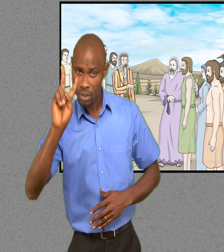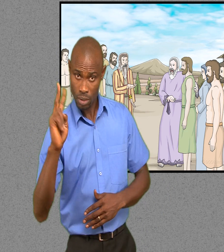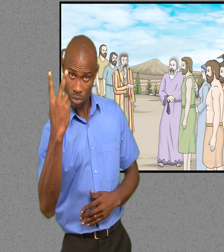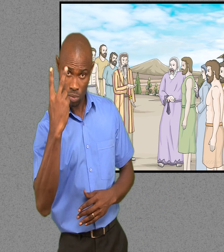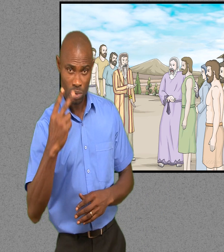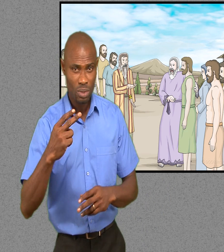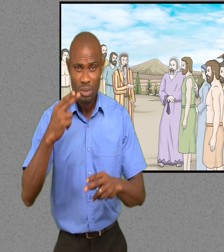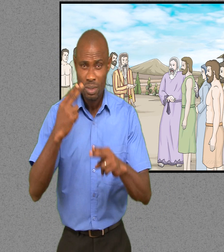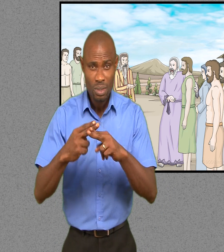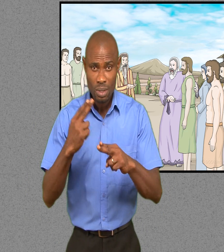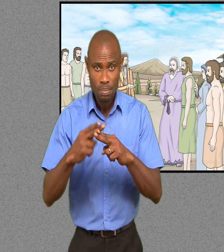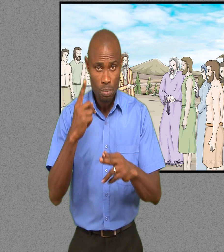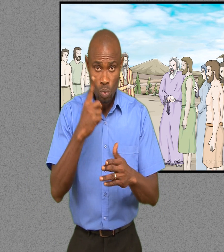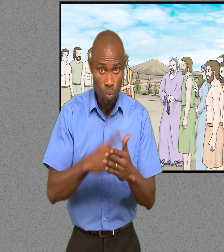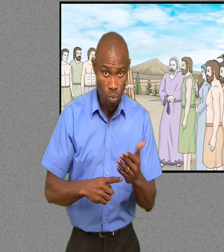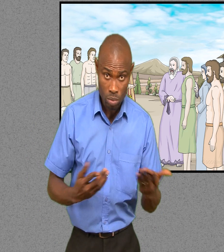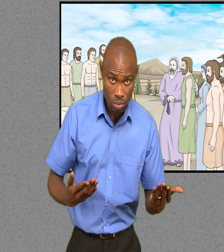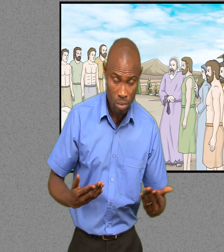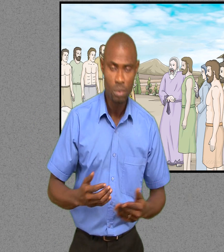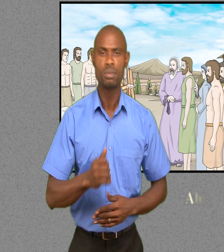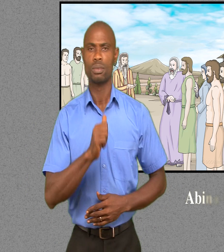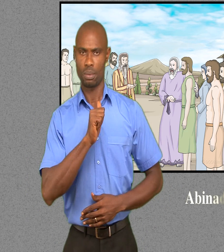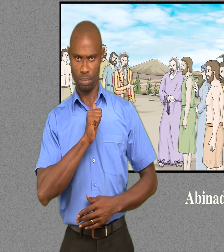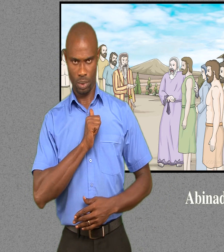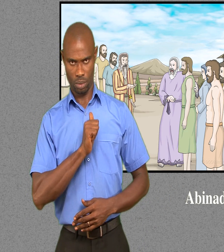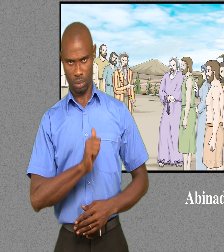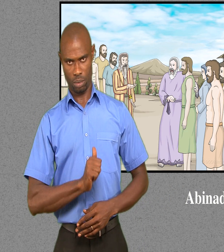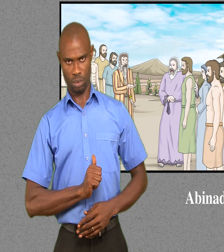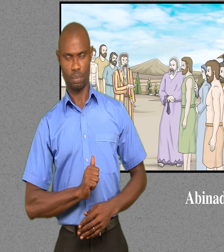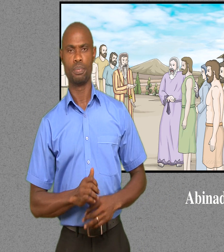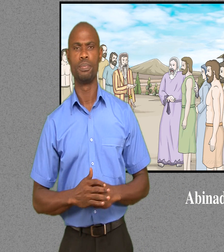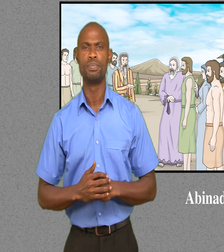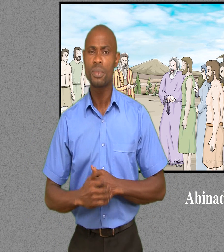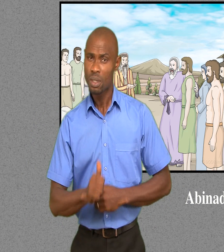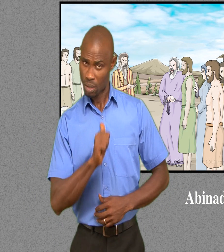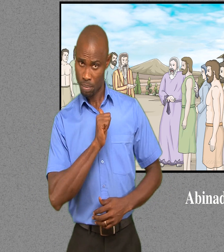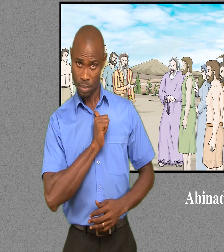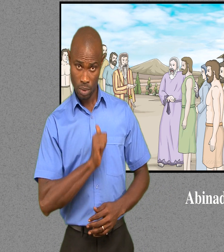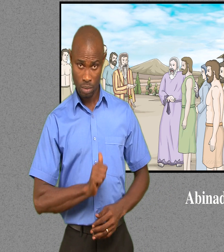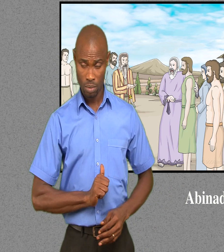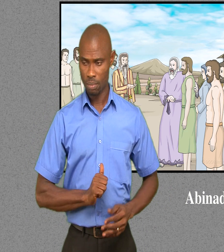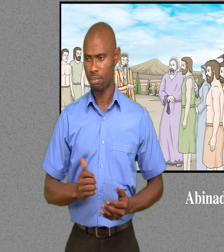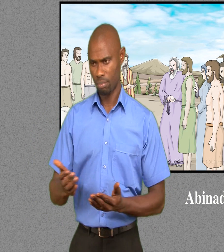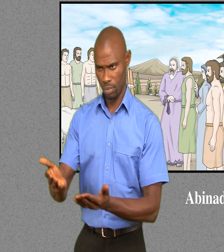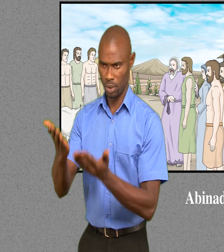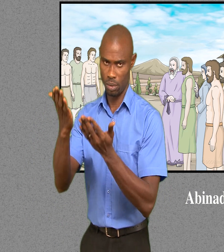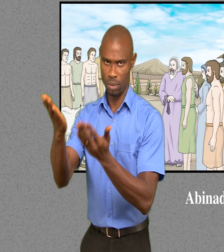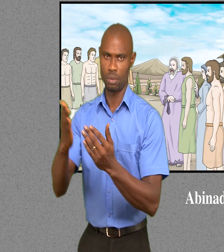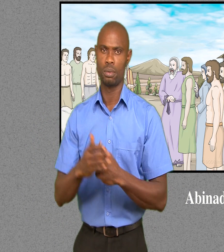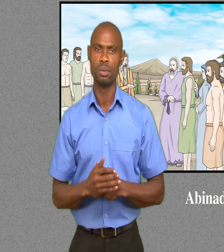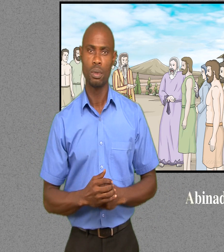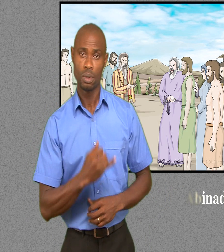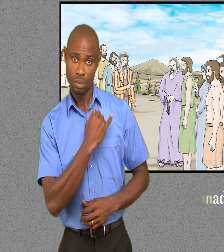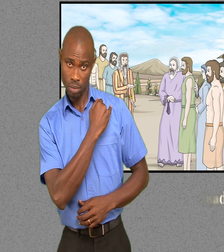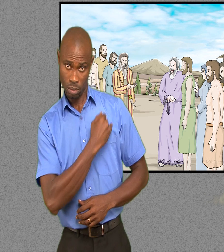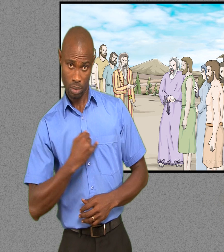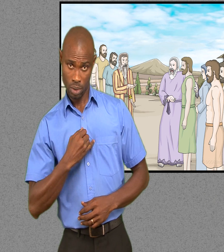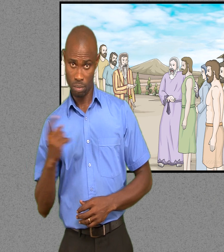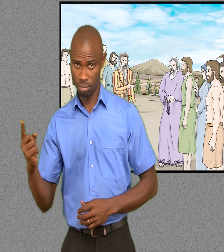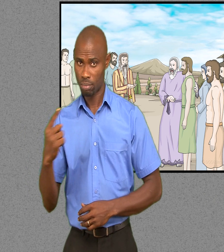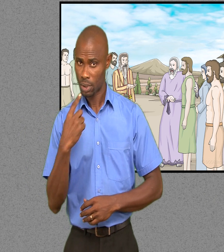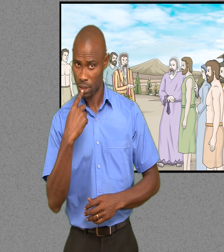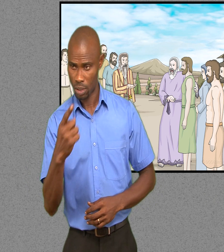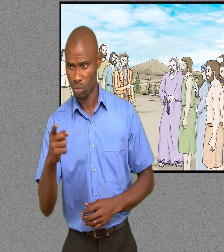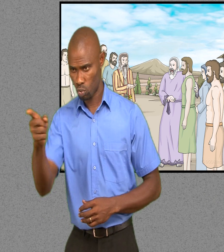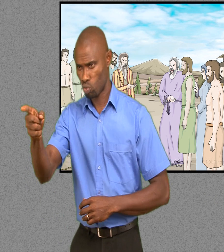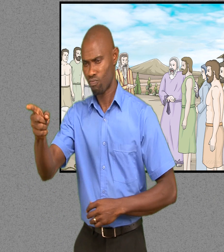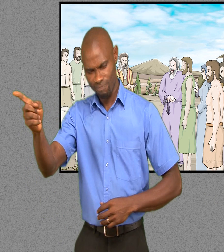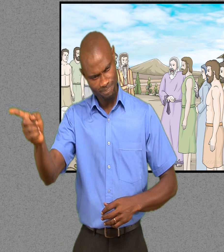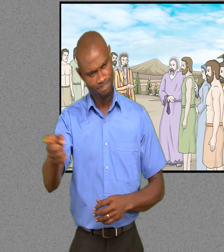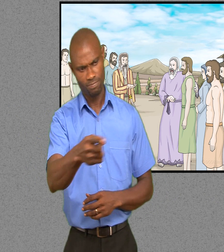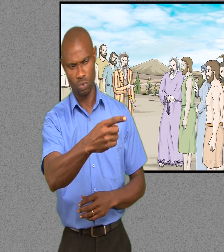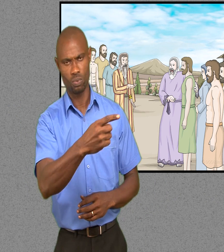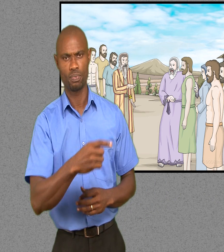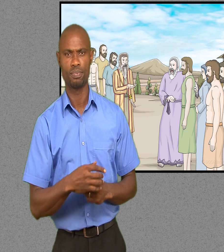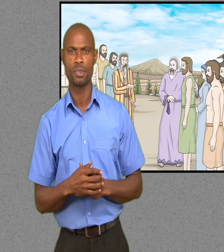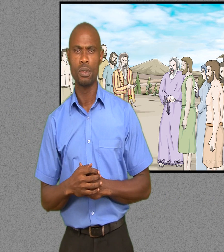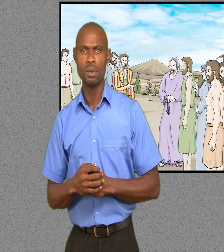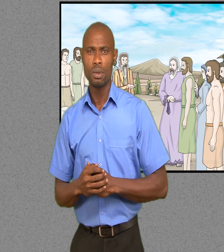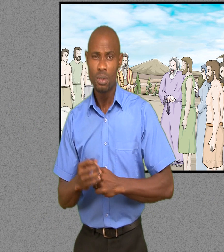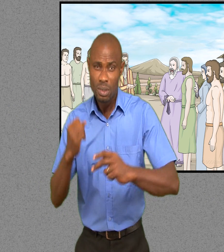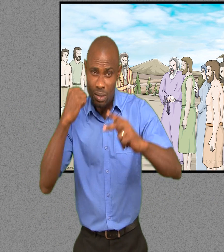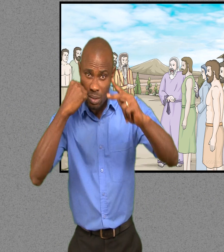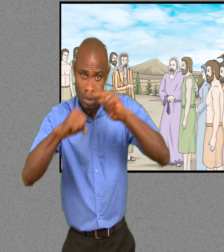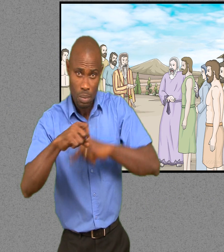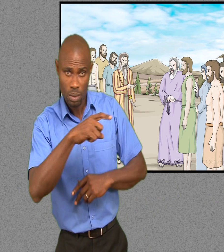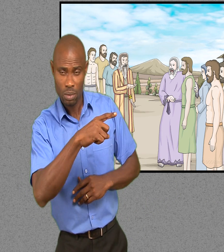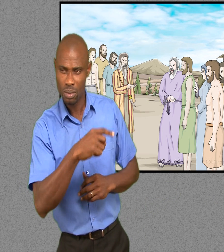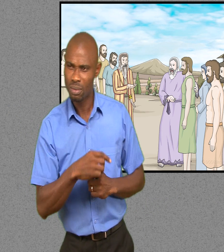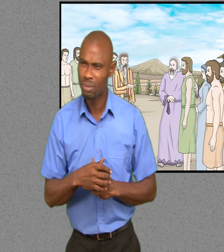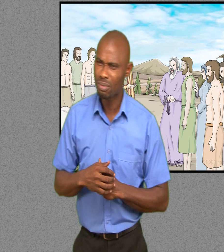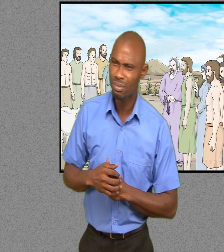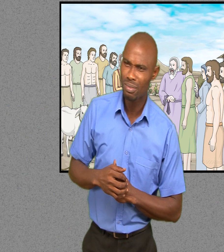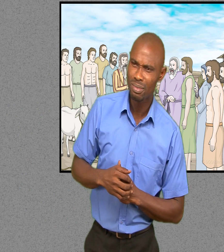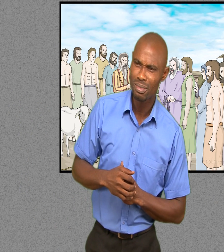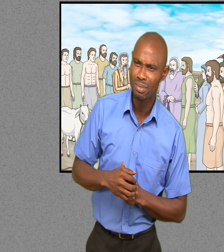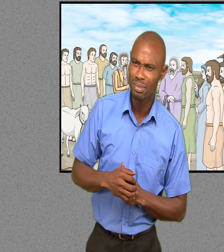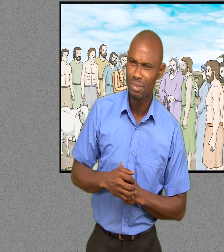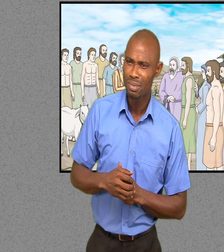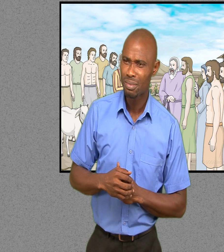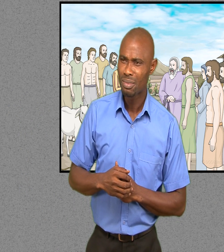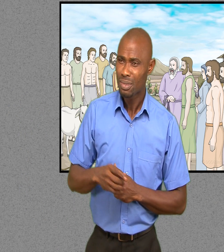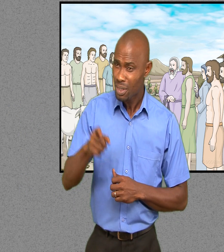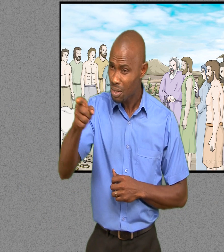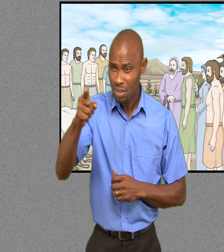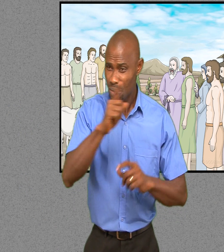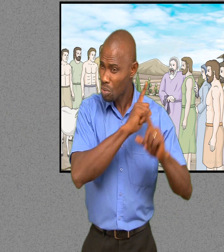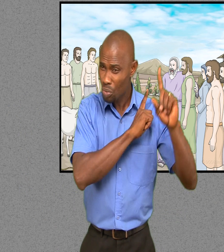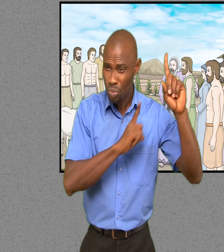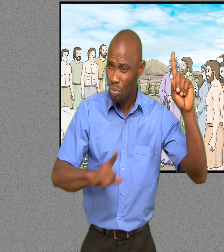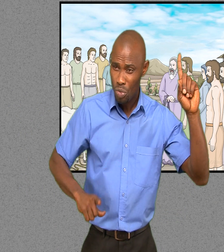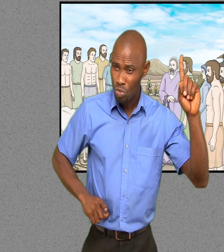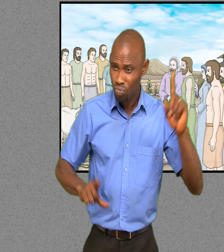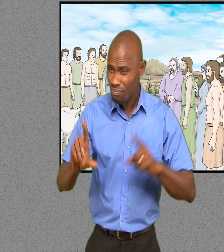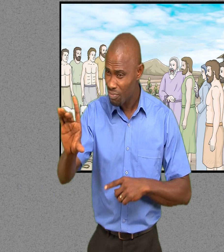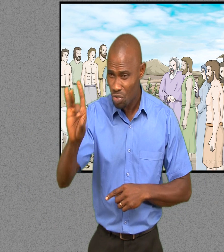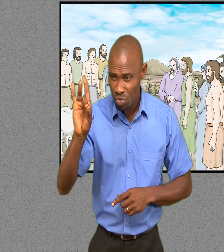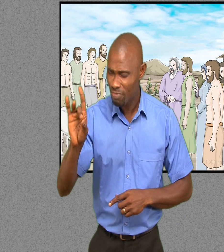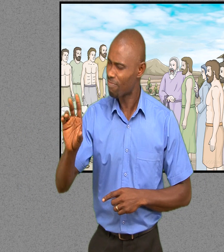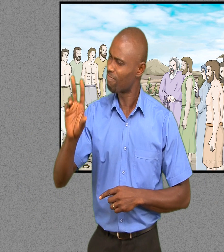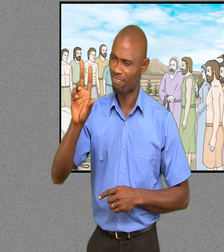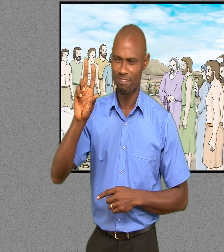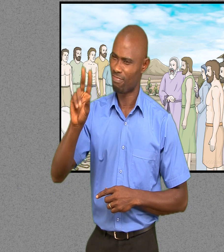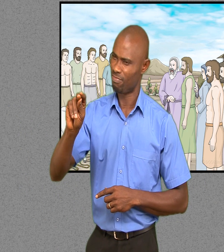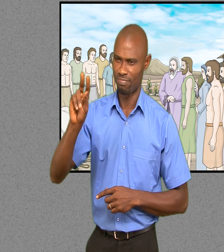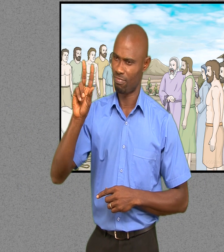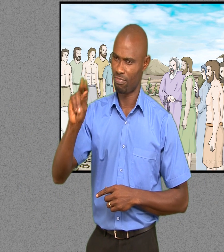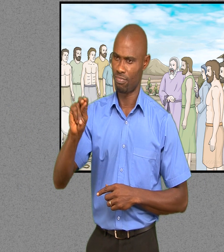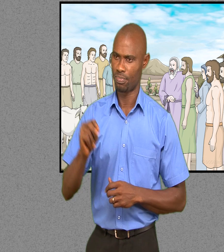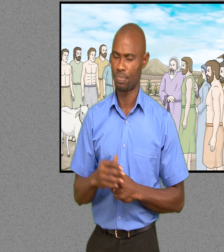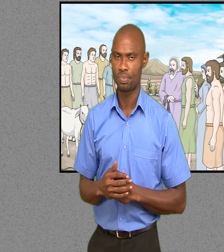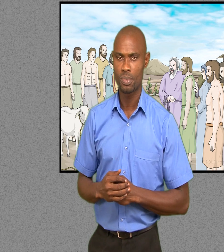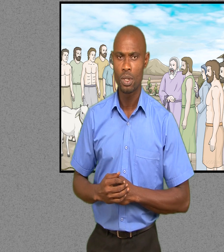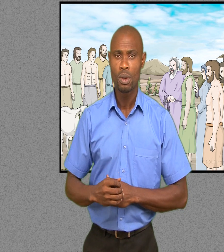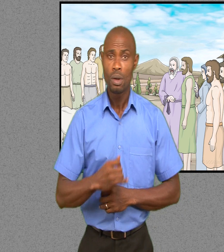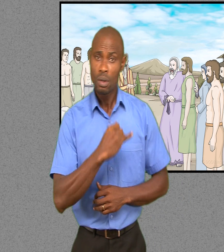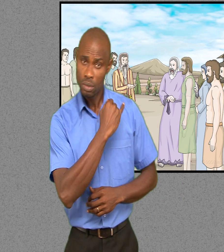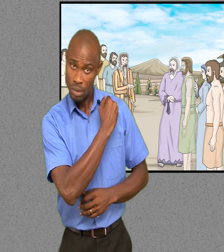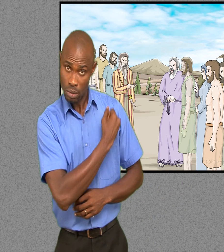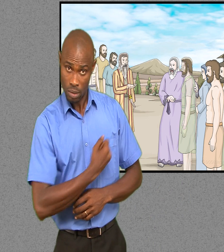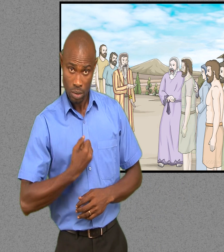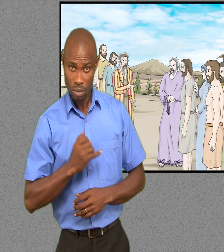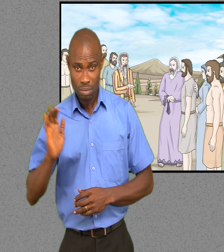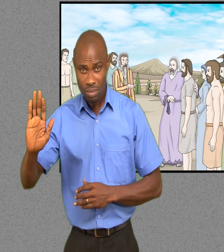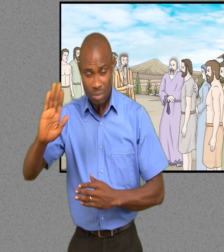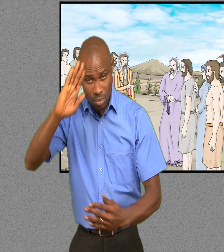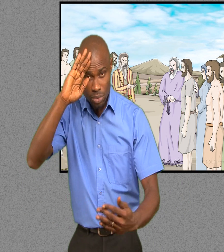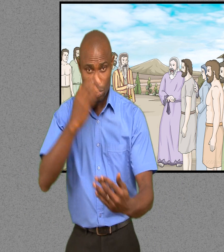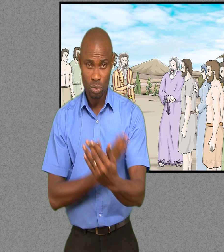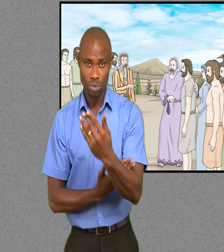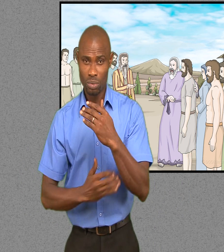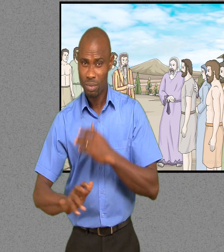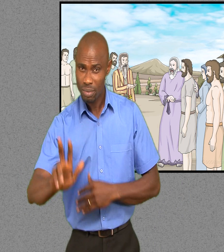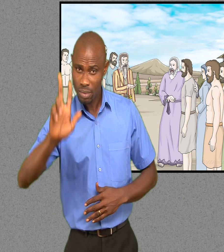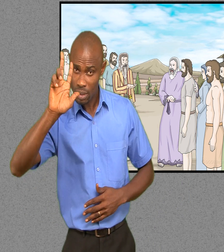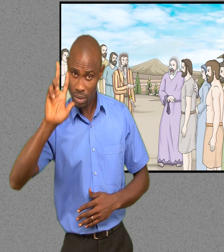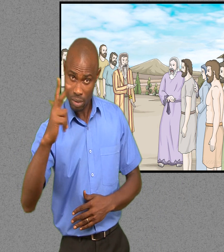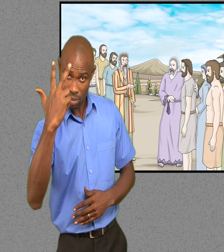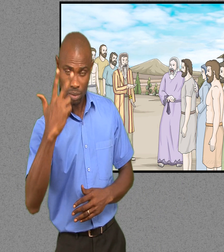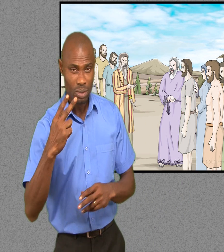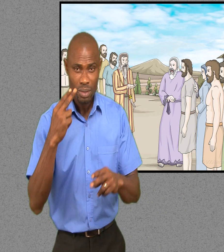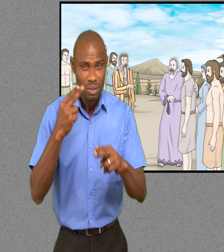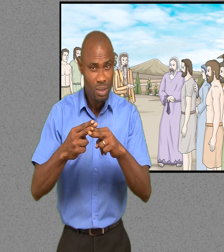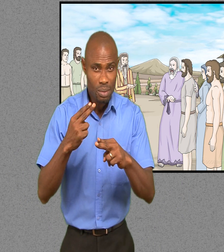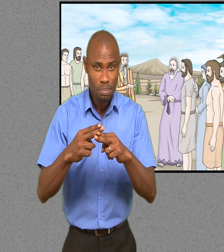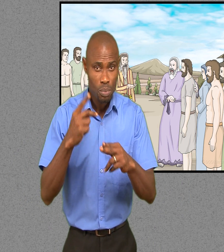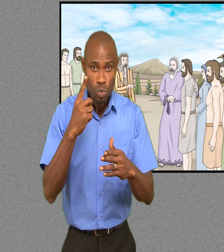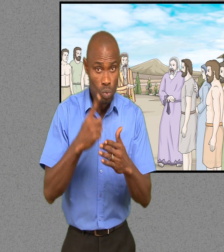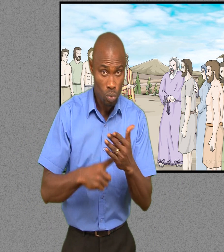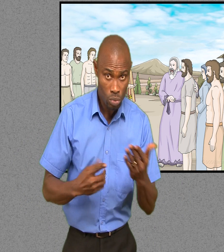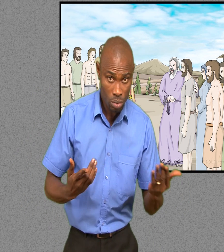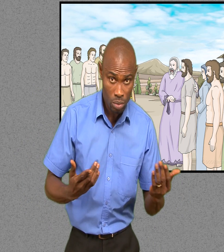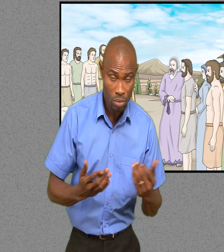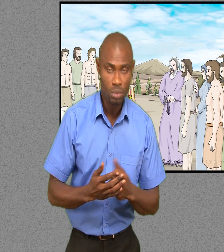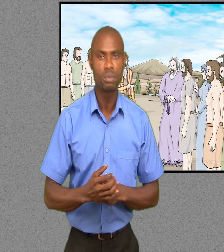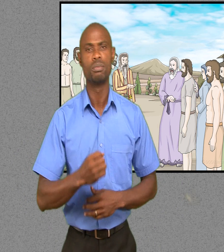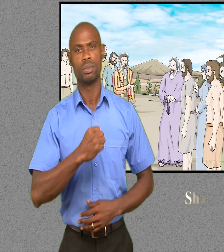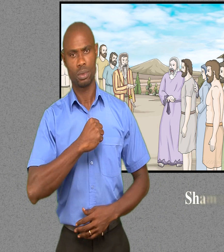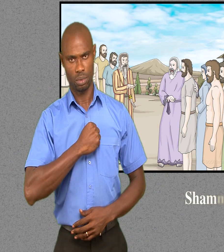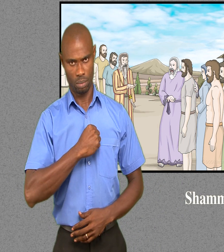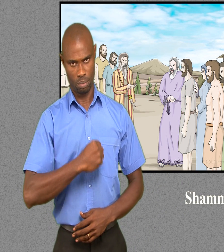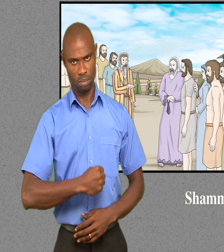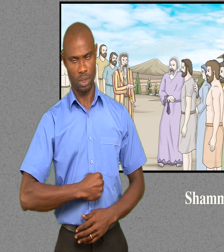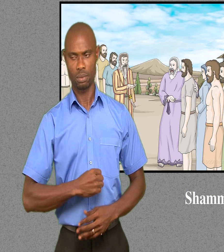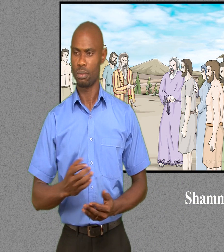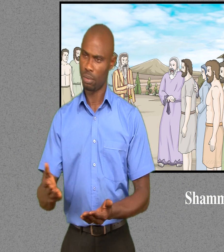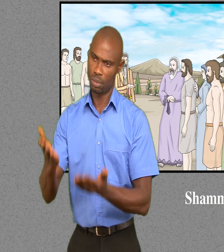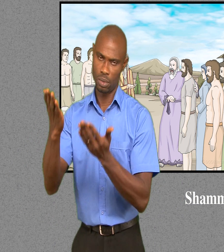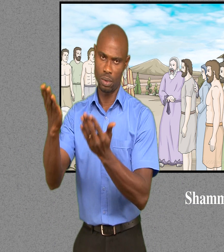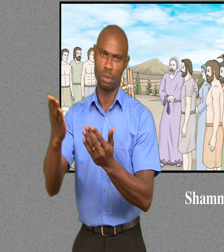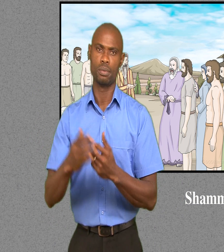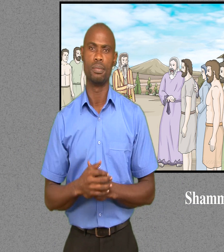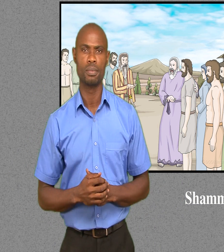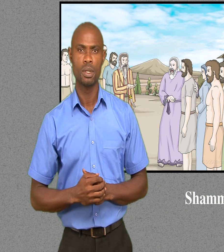Then Jesse called Abinadab and presented him to Samuel, who said, “The LORD has not chosen this one either.”